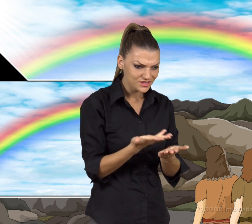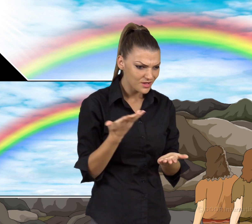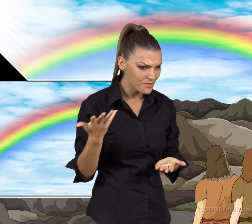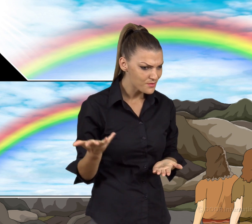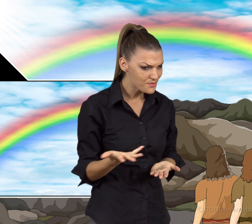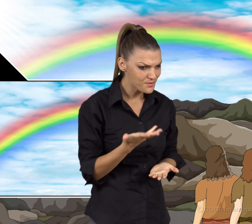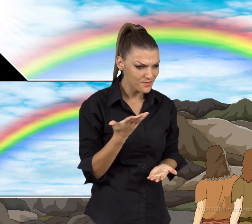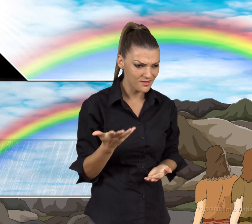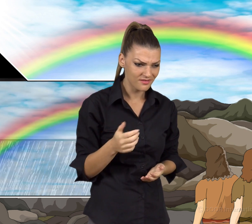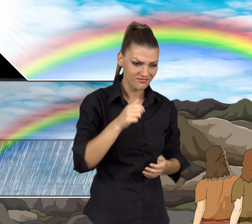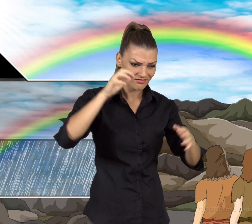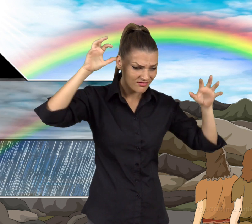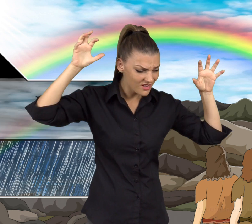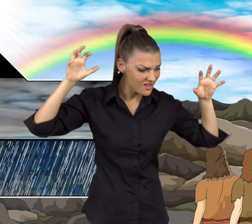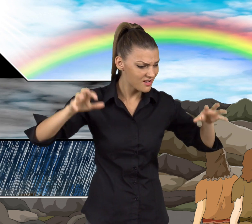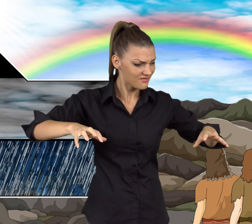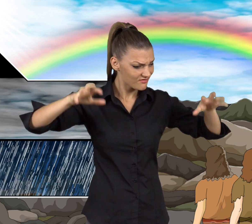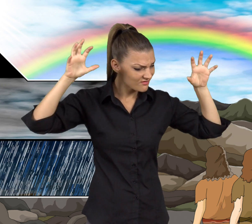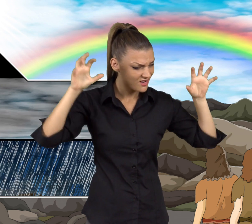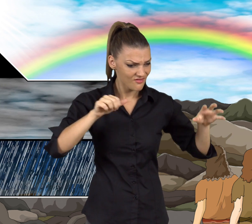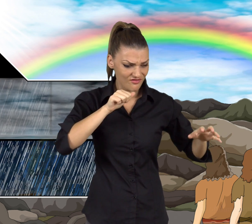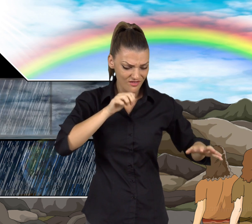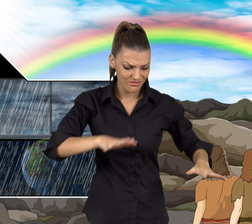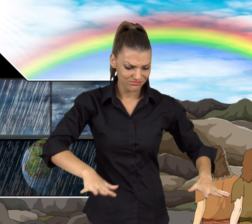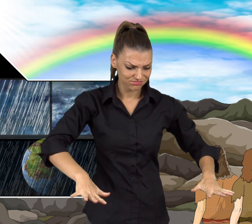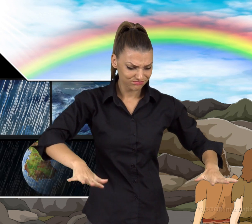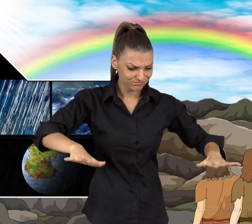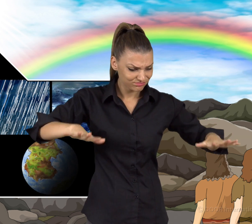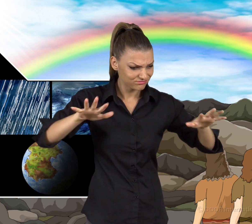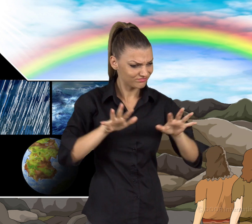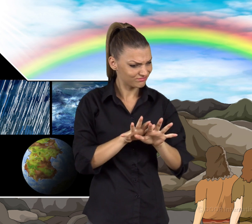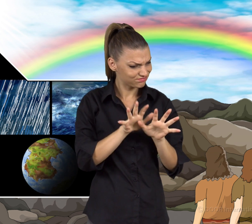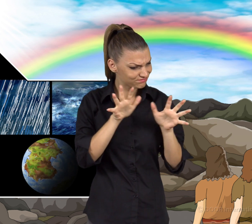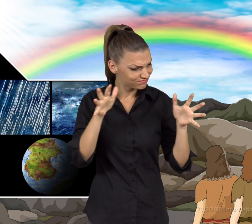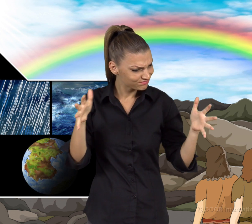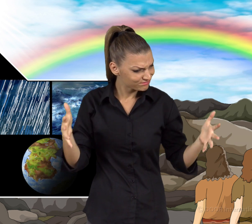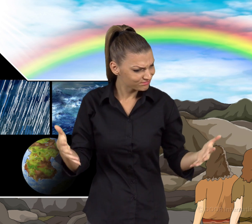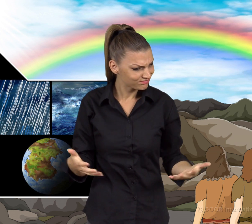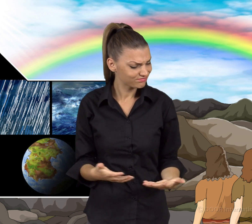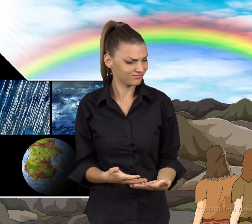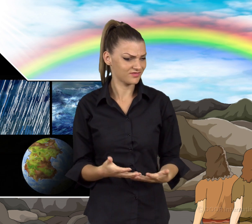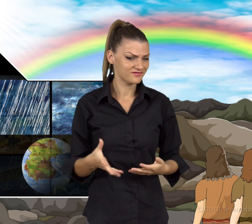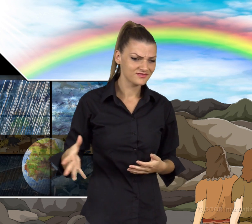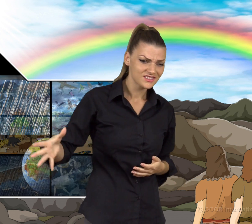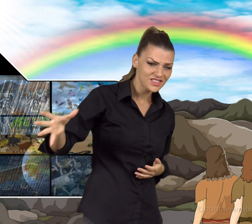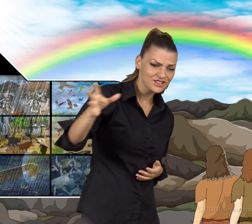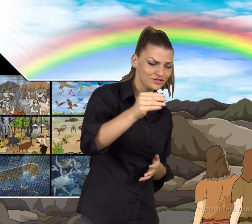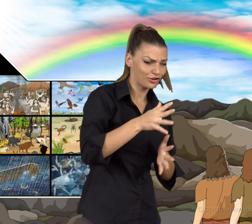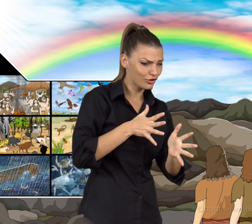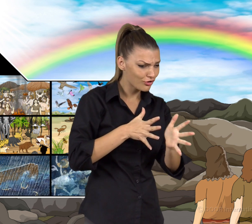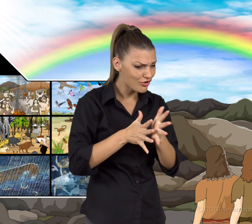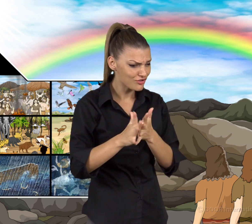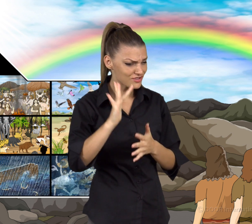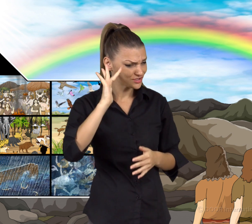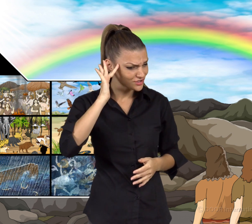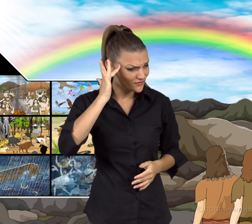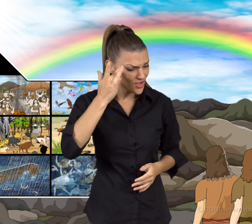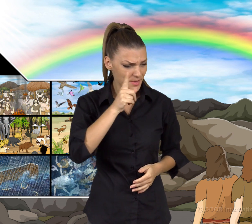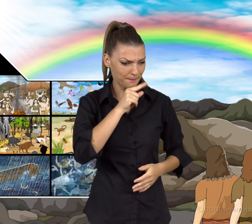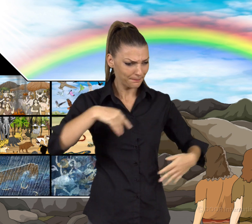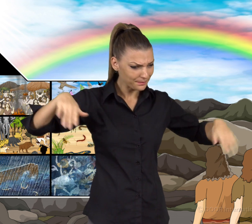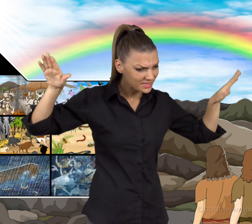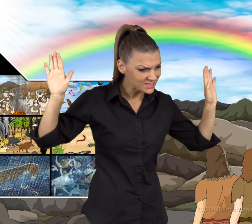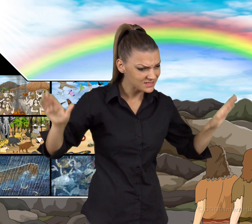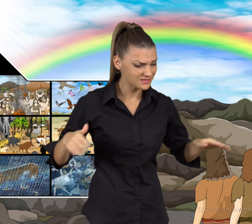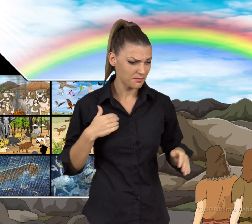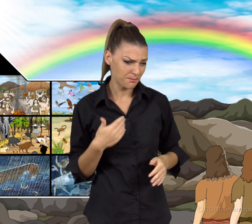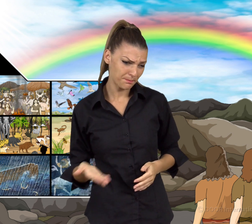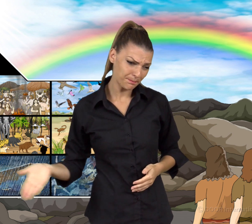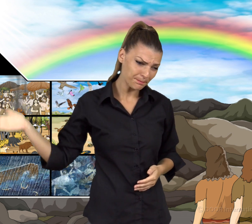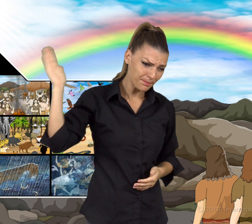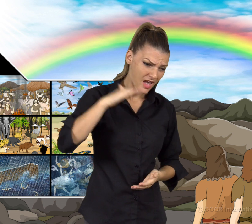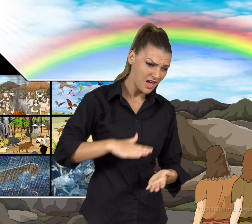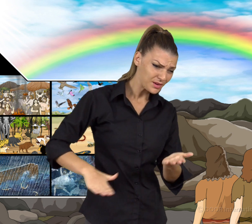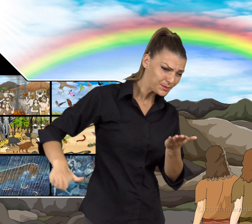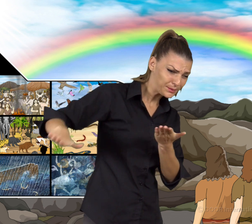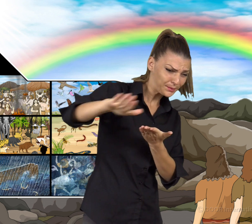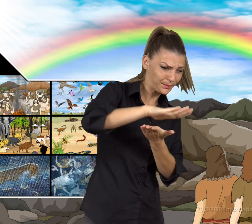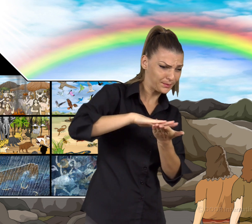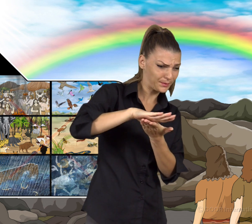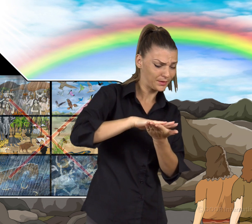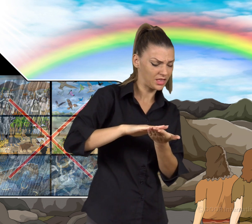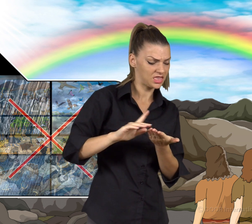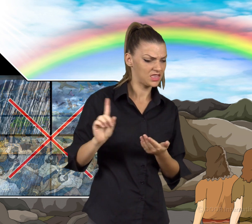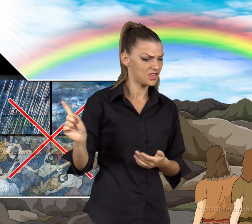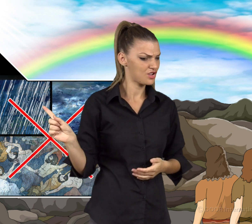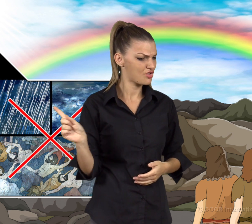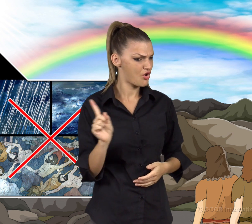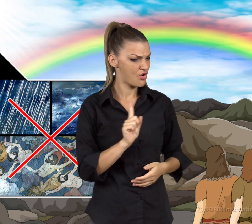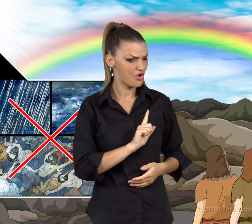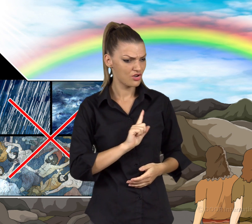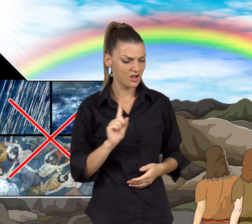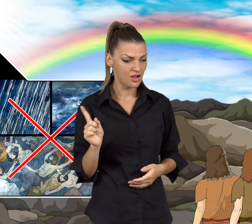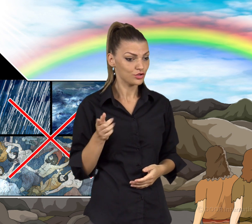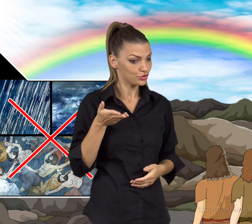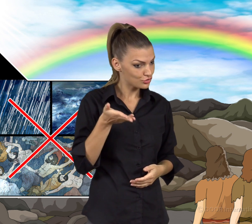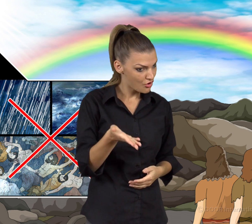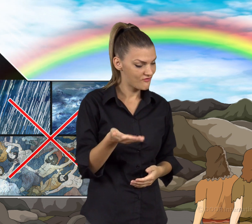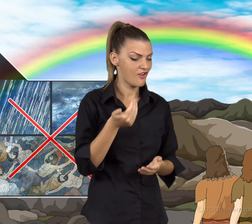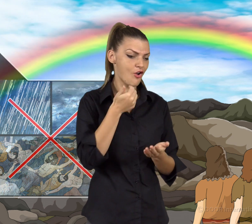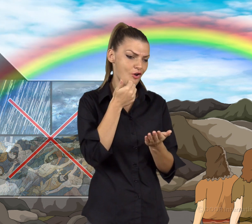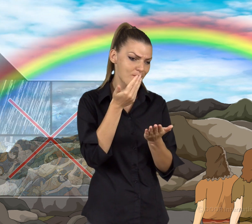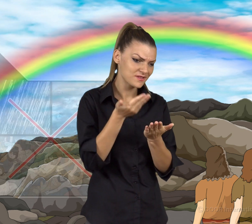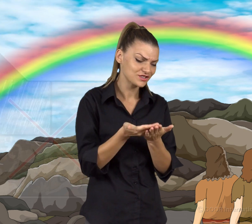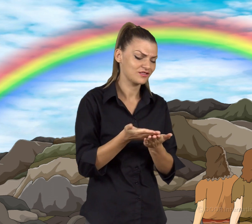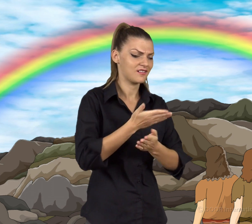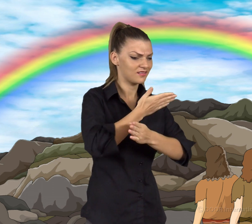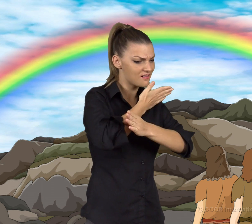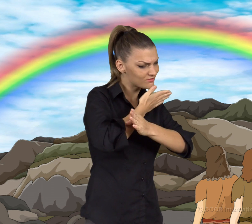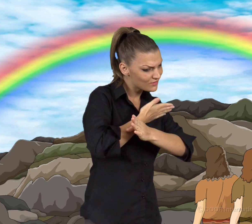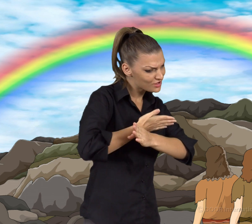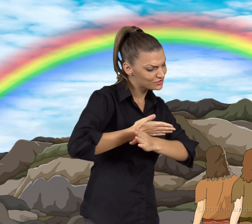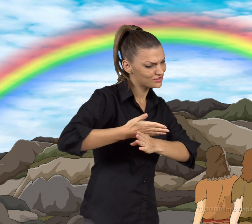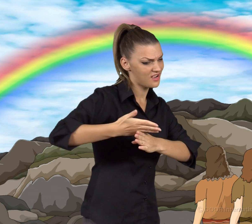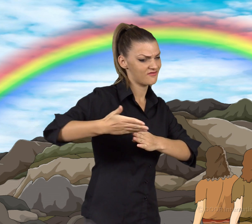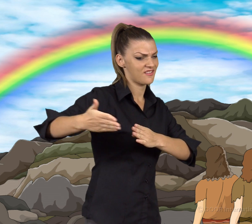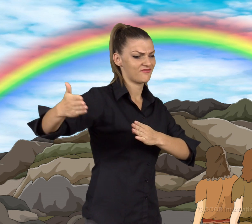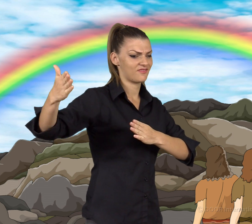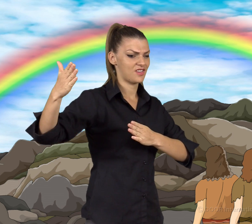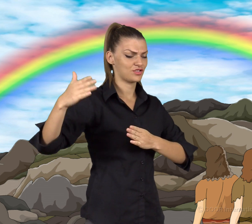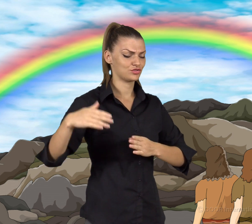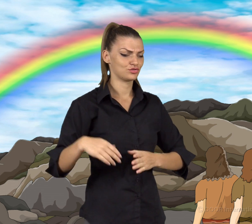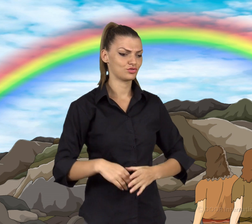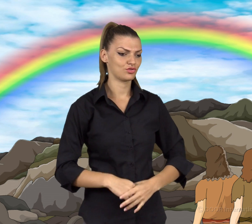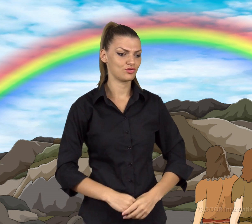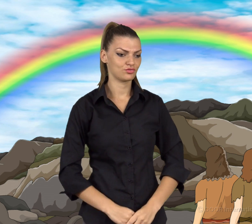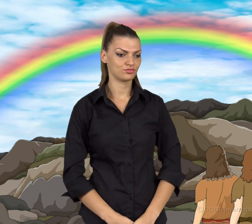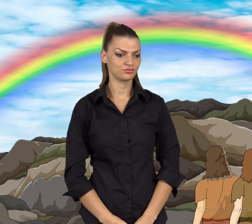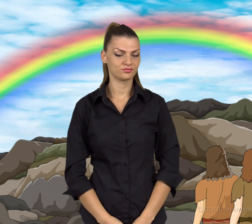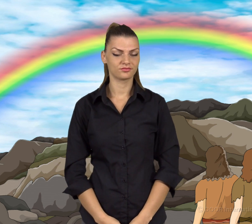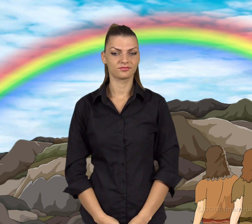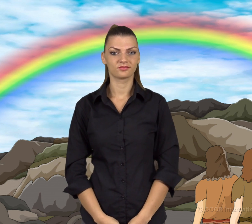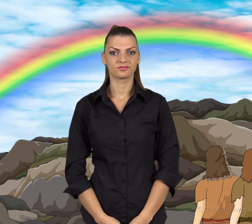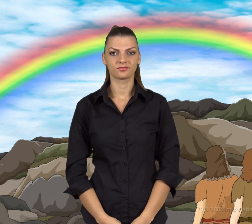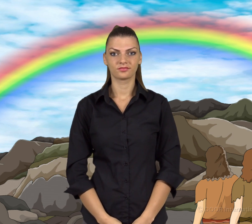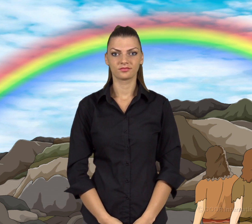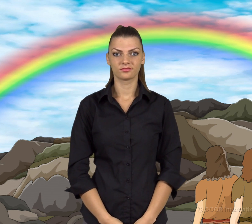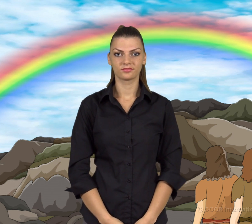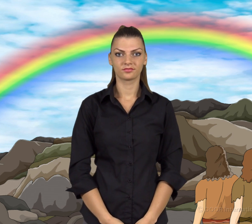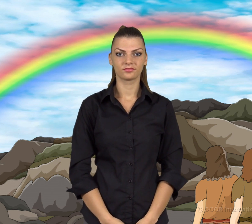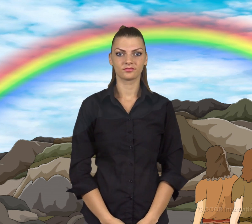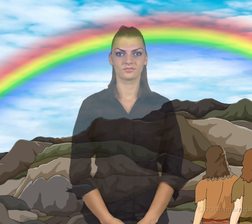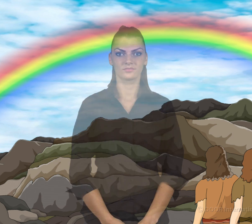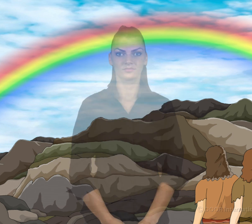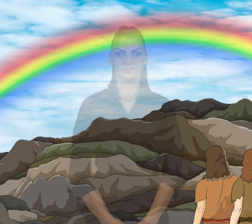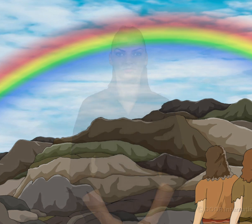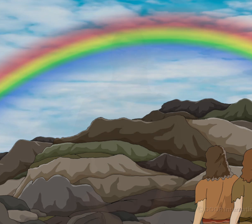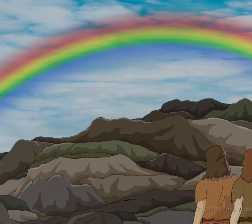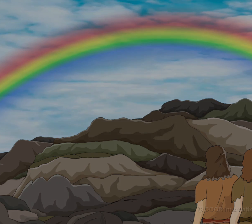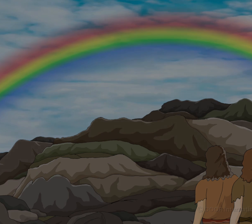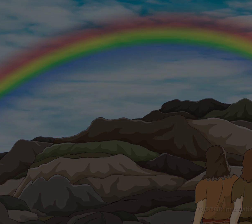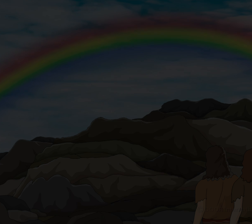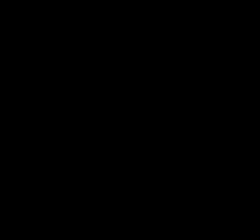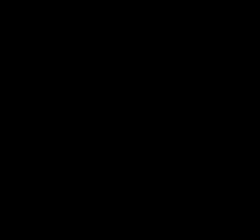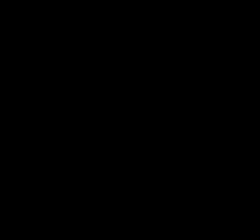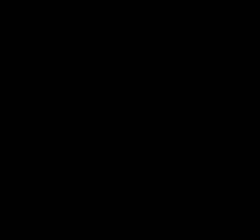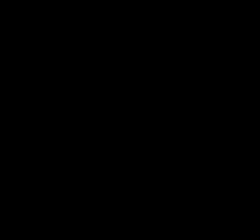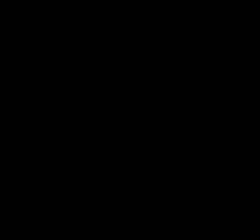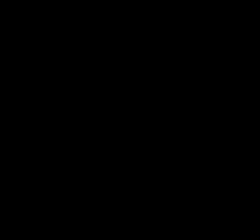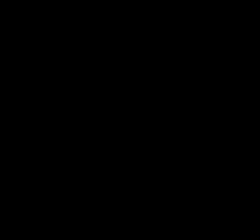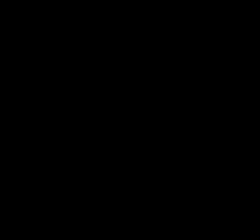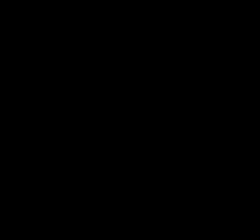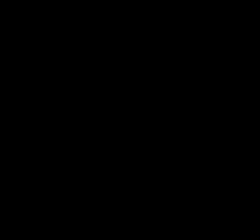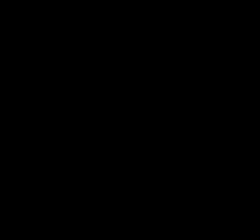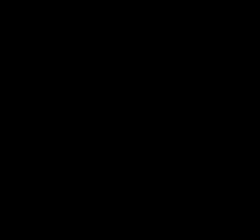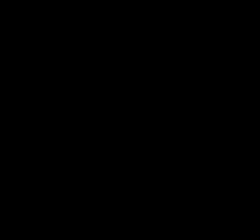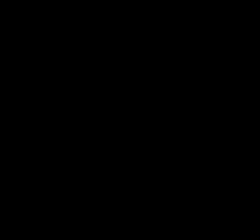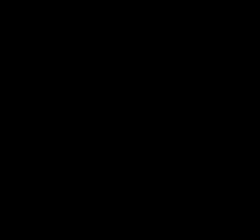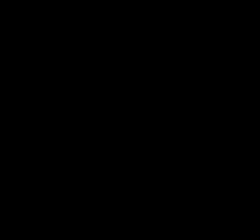Never again will the waters become a flood to destroy all life. And whenever the rainbow appears in the clouds, I will see it and remember the everlasting covenant between God and every living creature of every kind that is on the earth.”